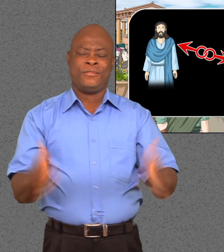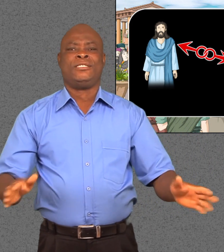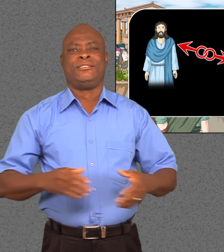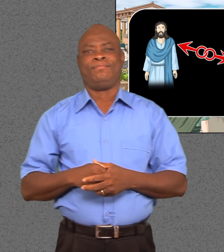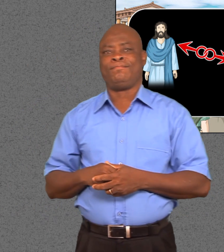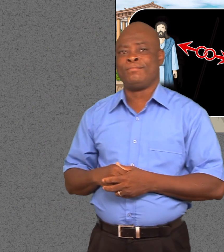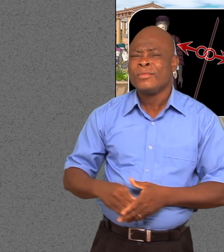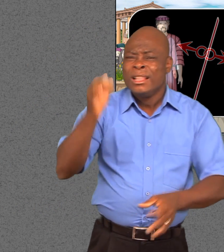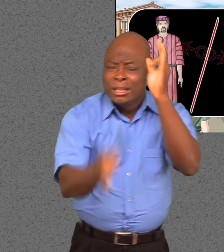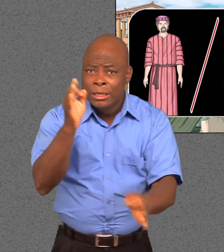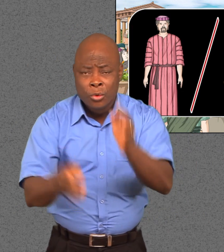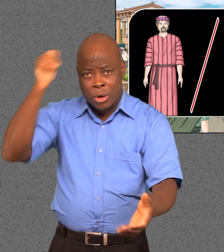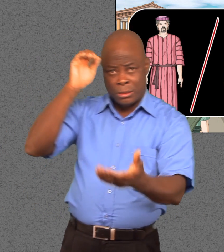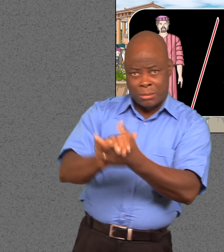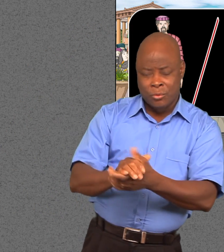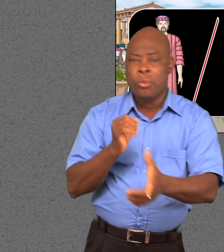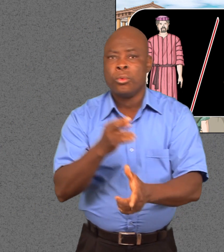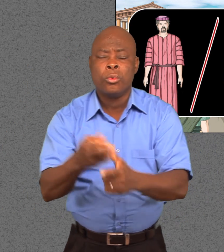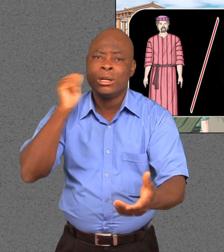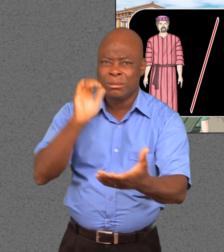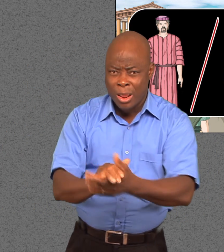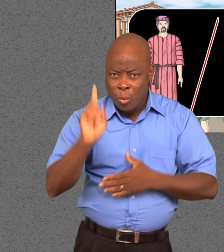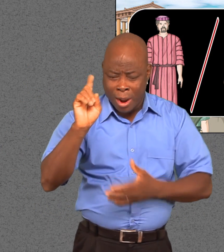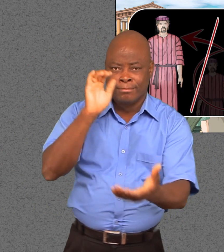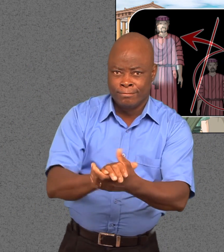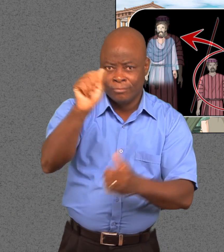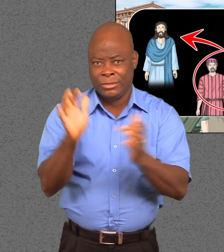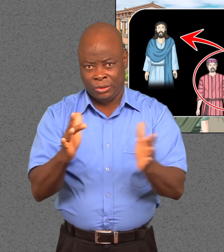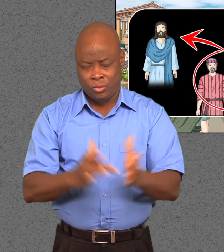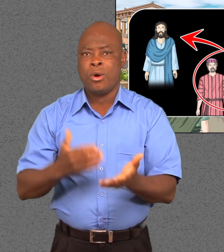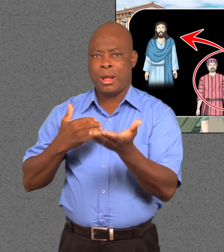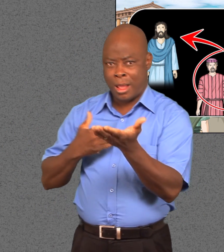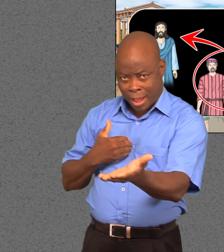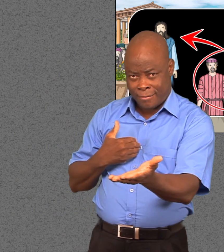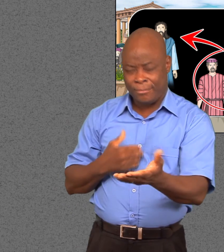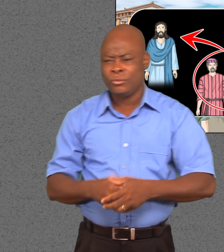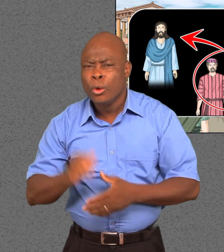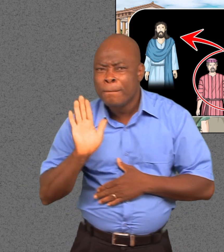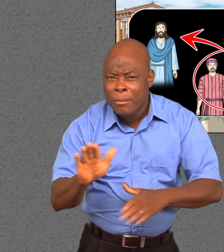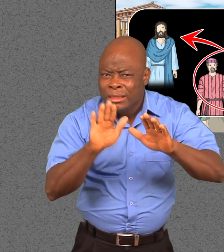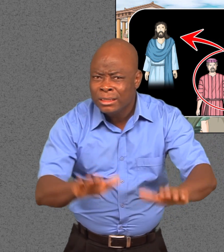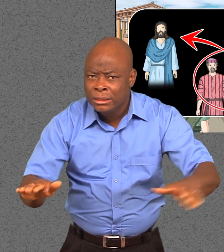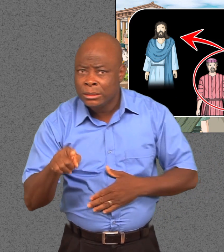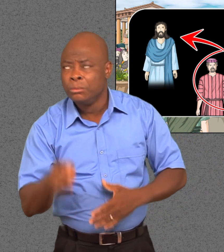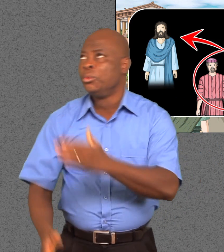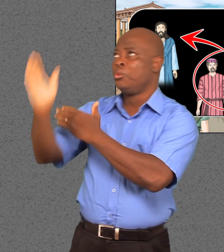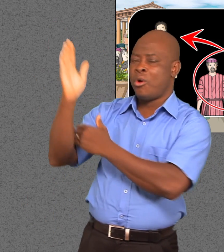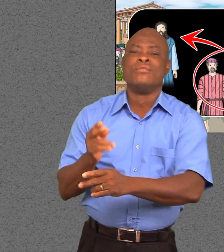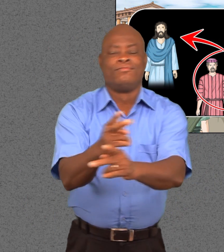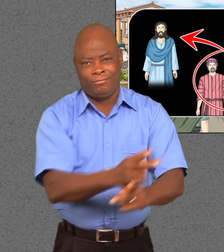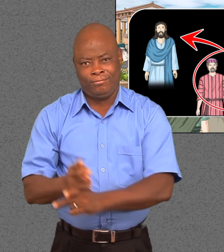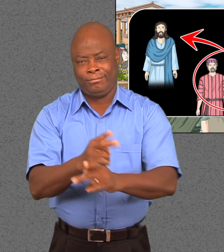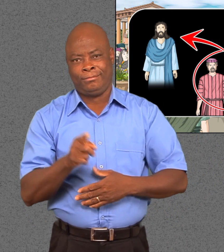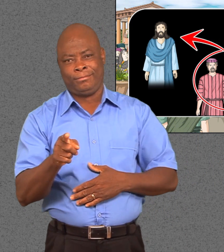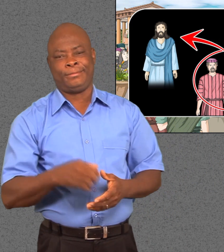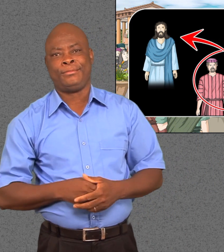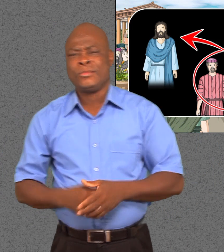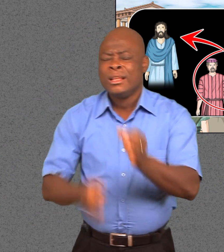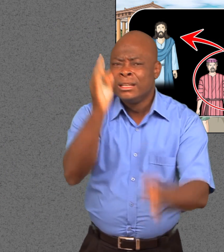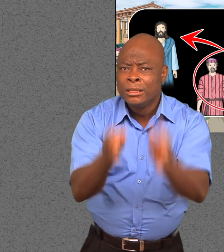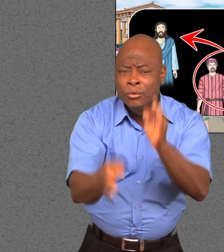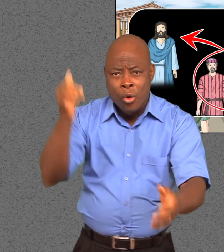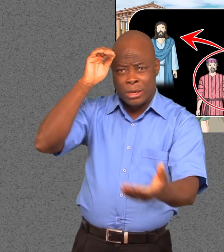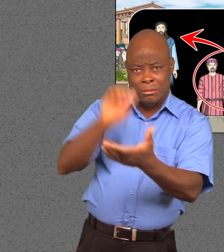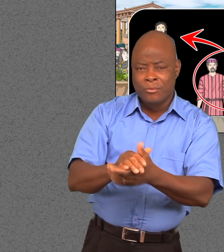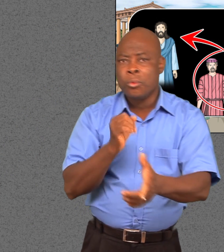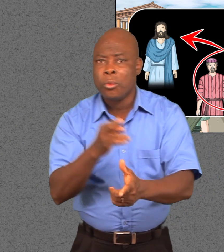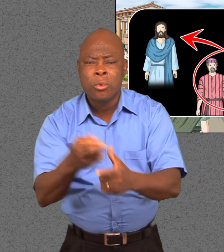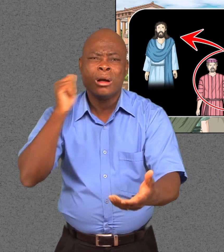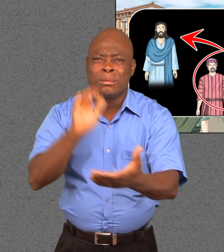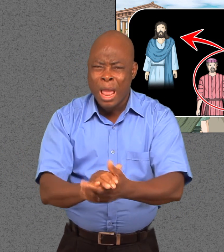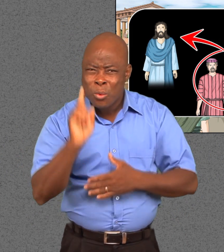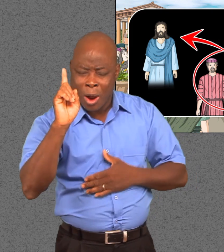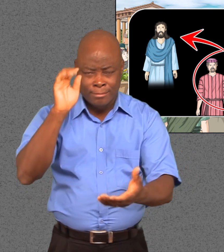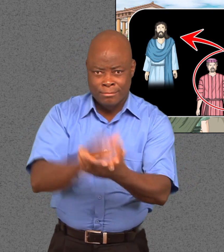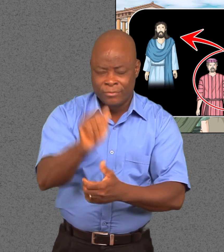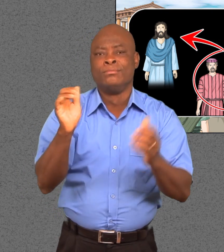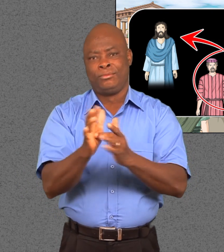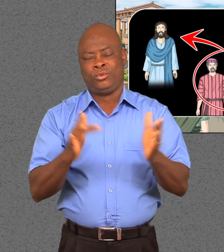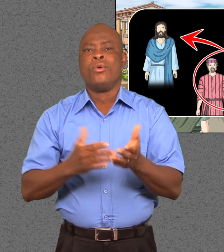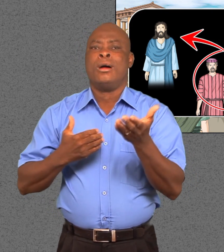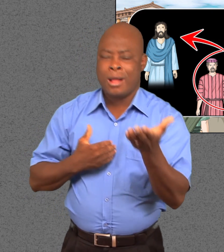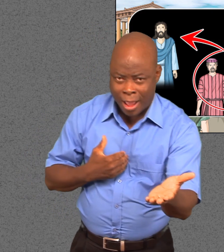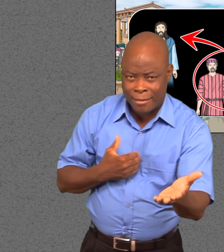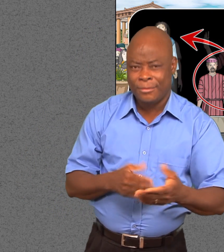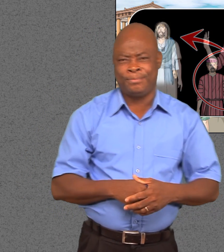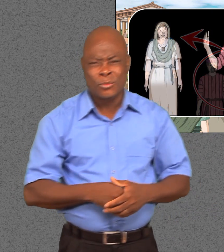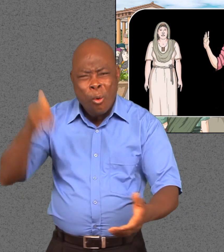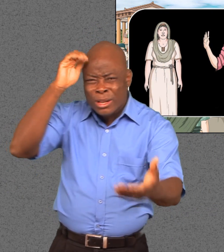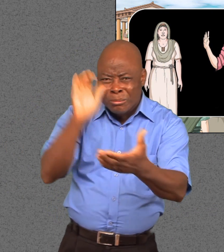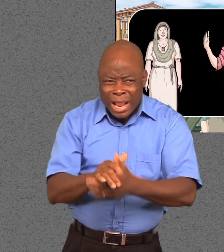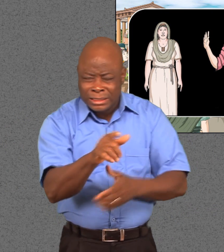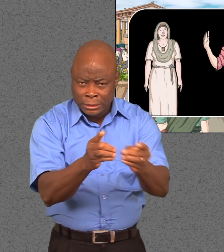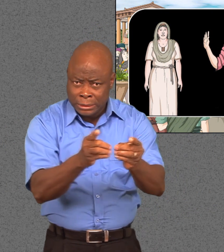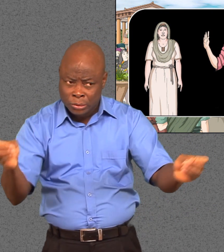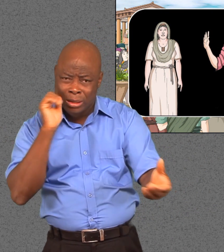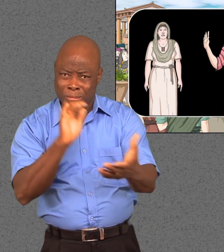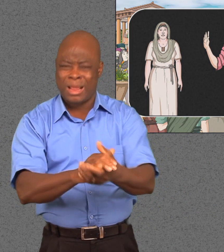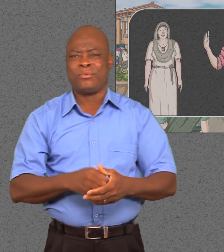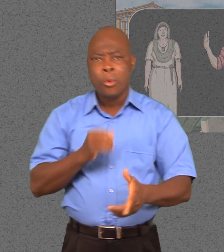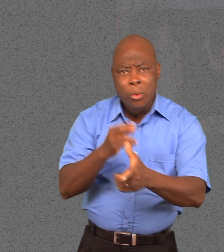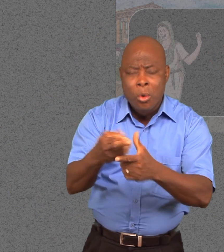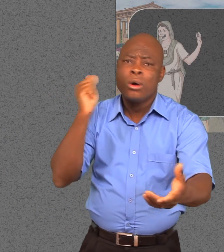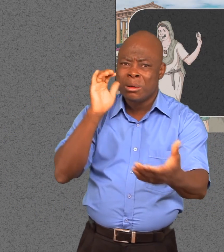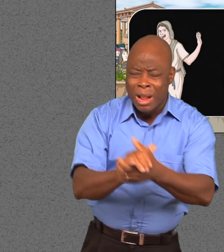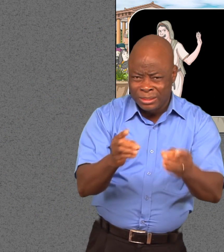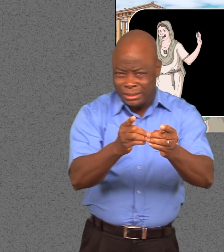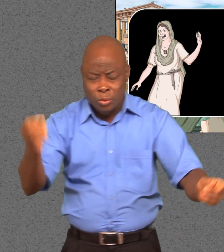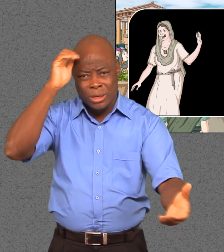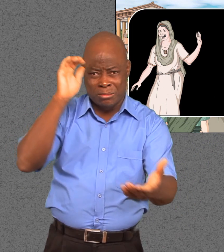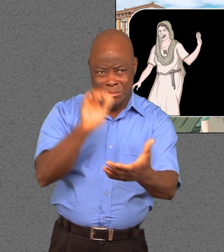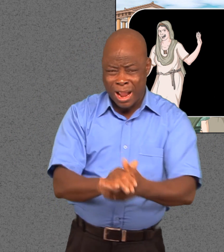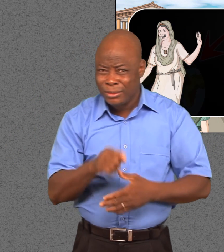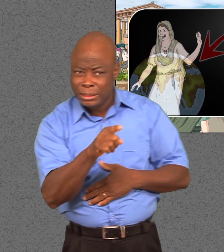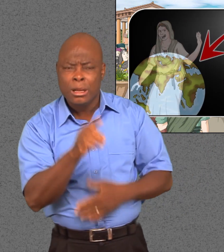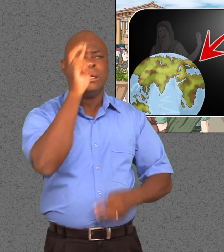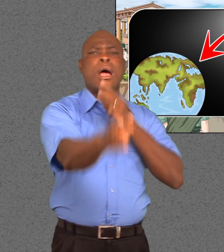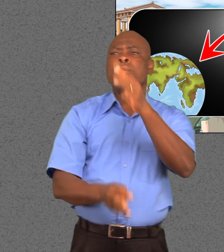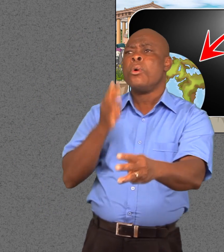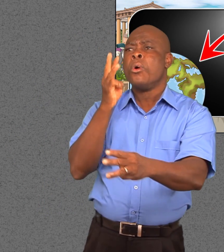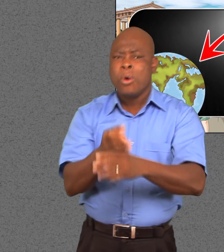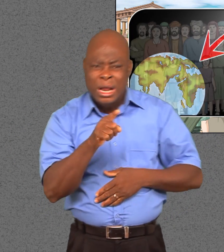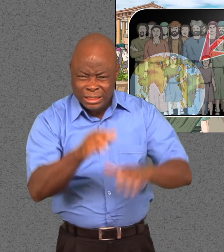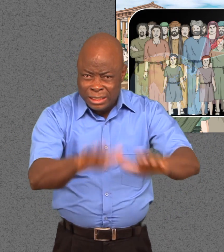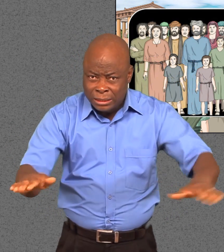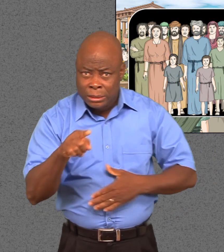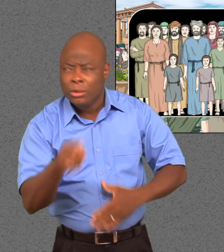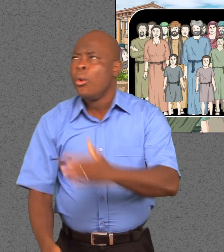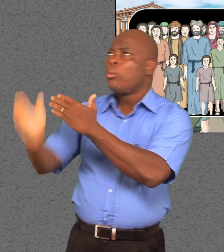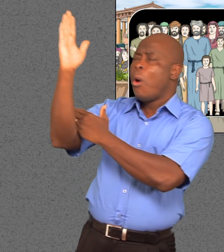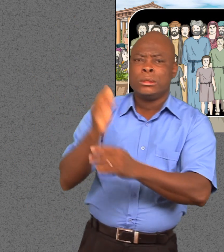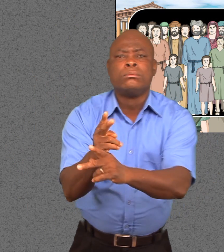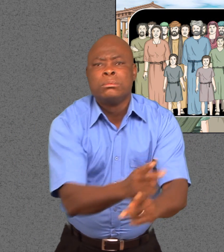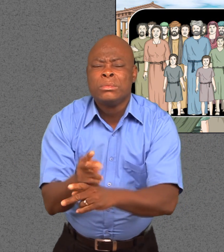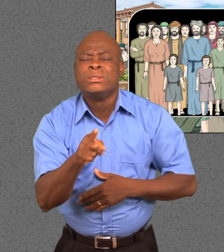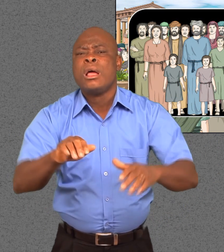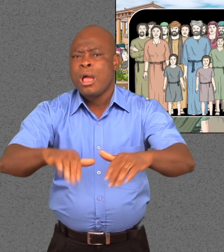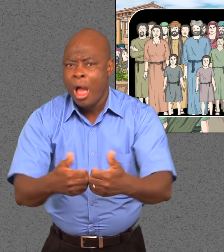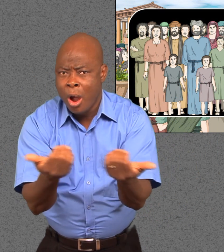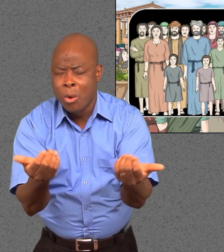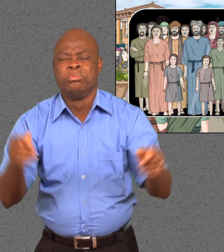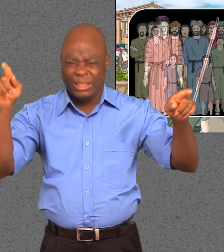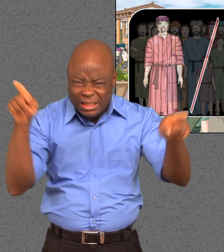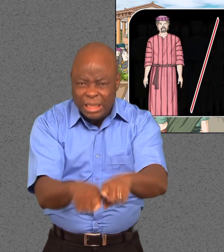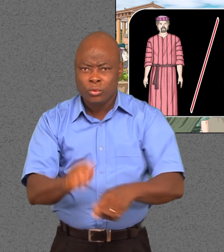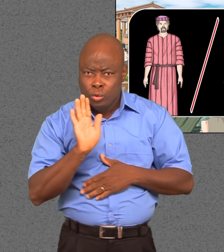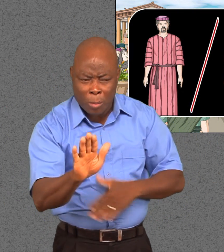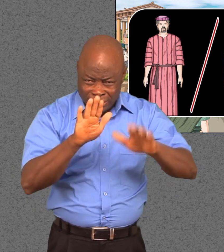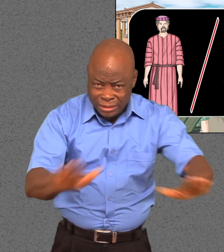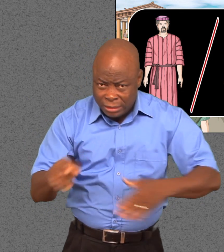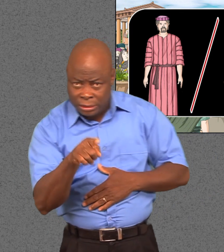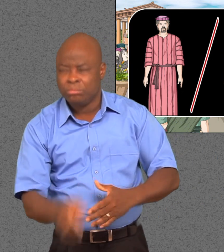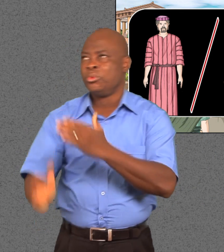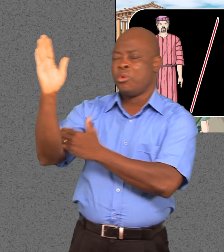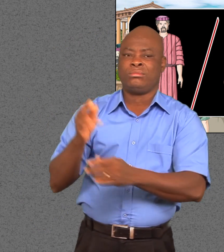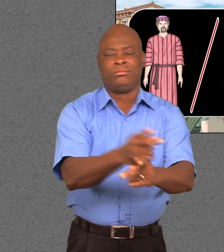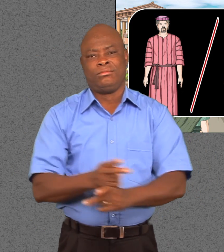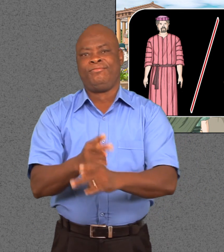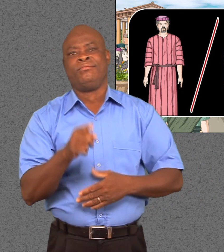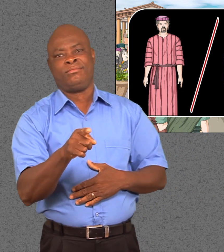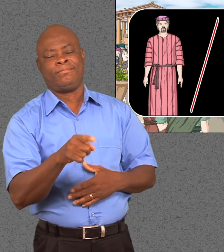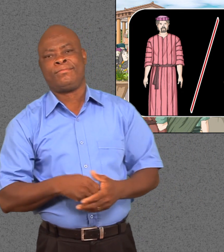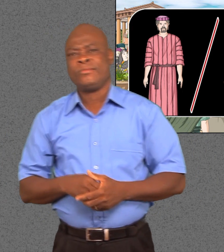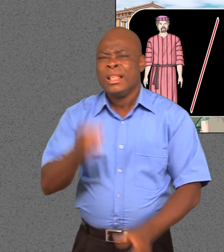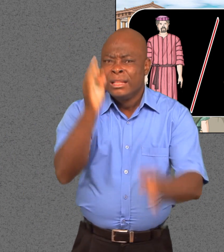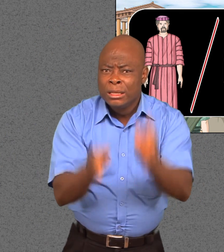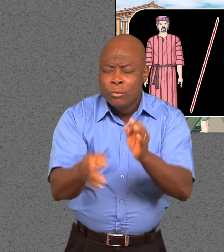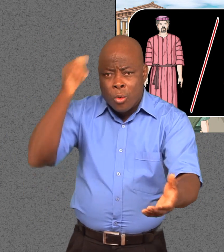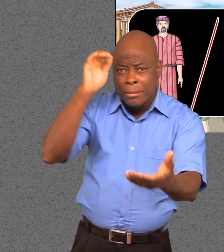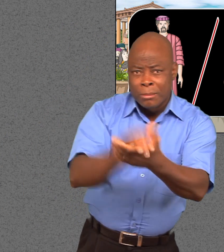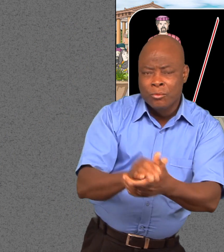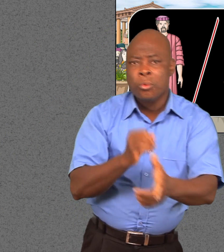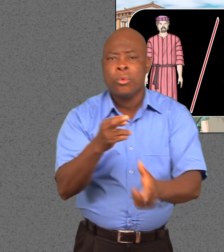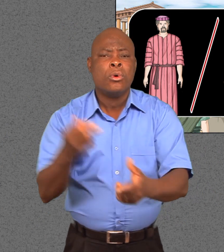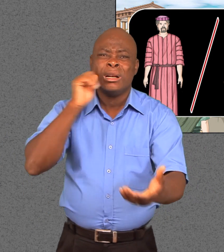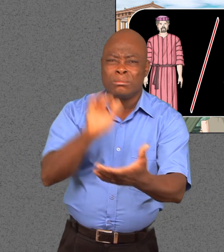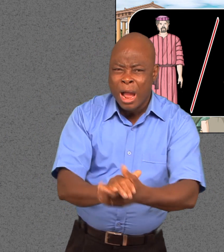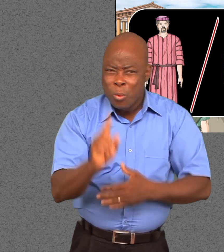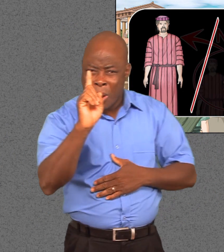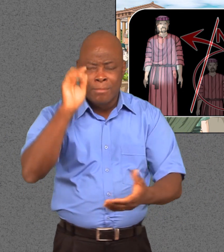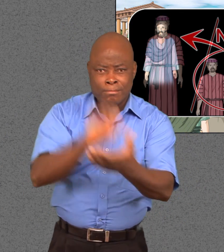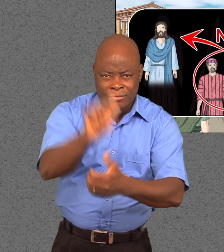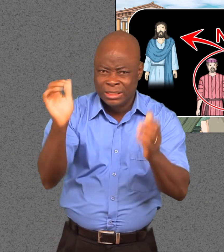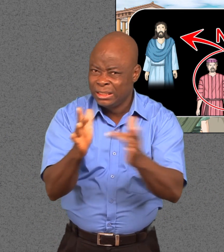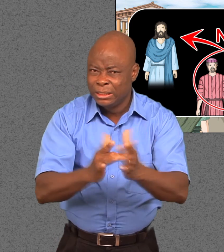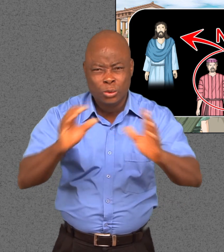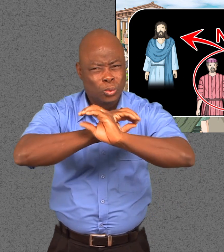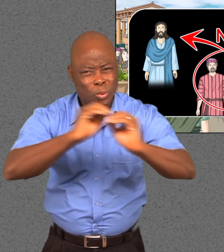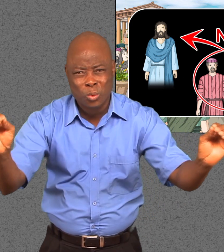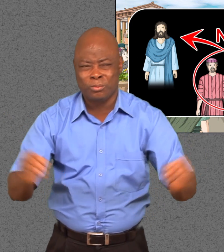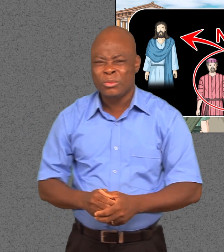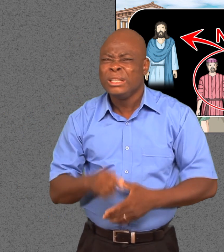Otherwise your children would be unclean, but now they are holy. But if the unbeliever leaves, let him go.